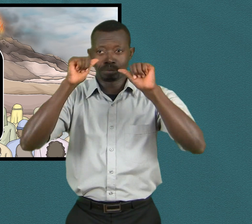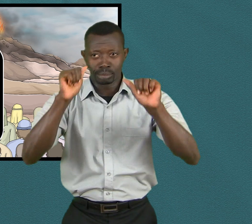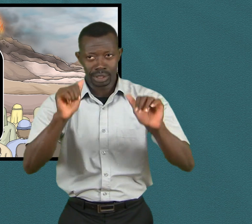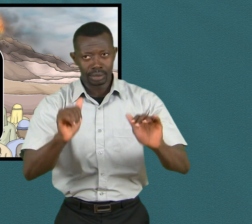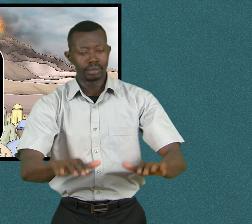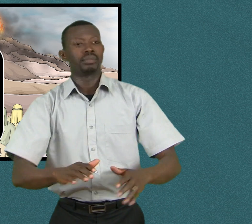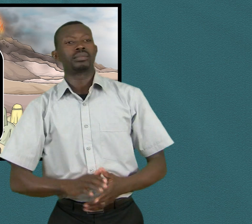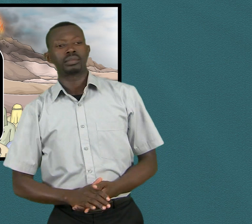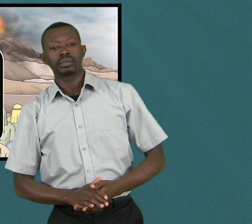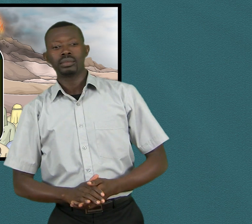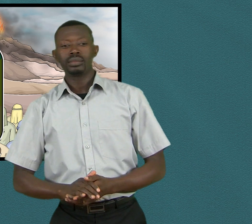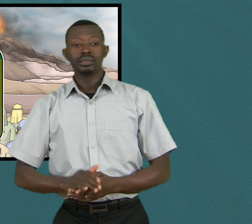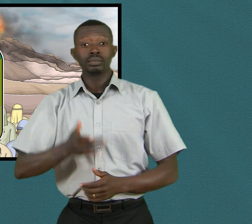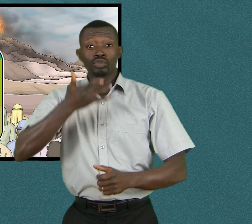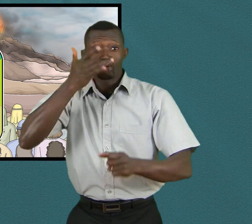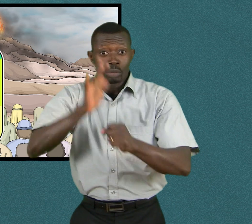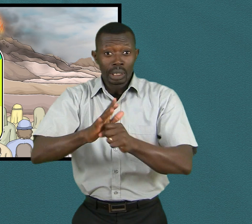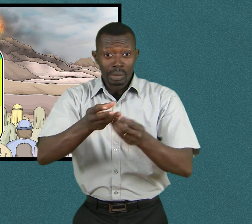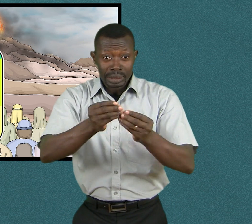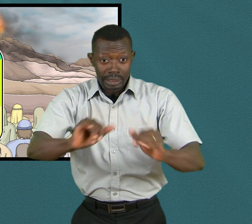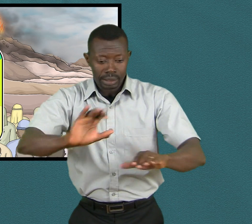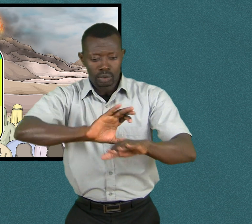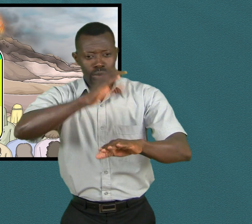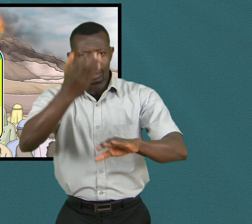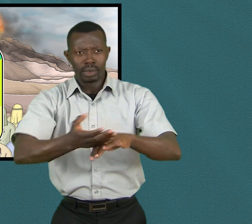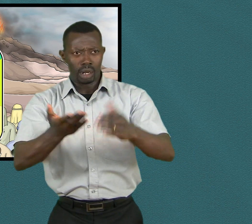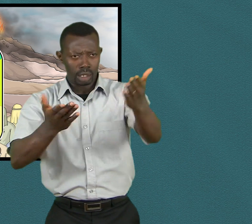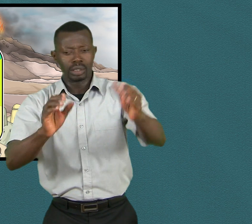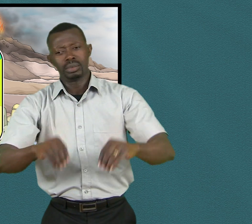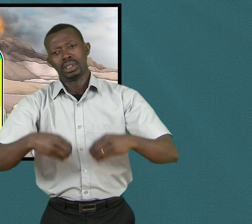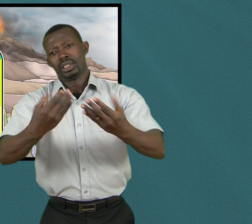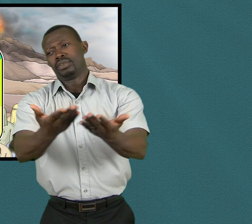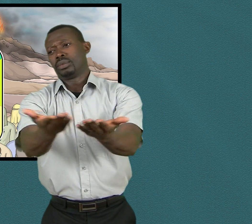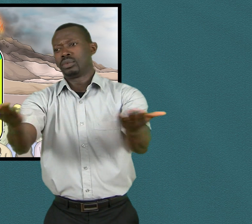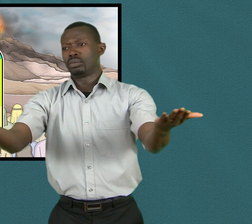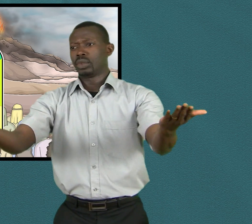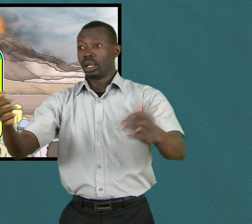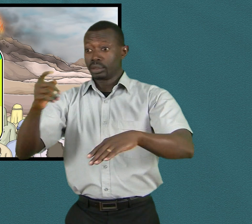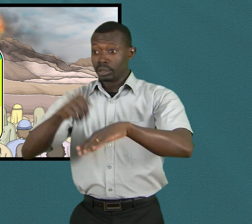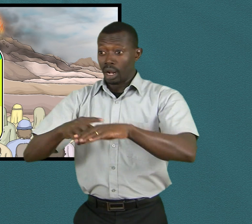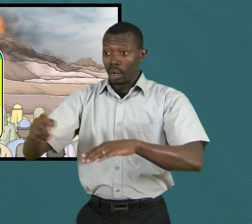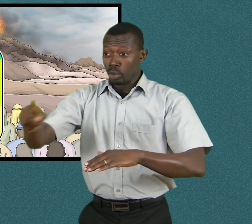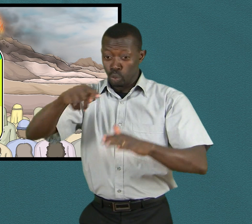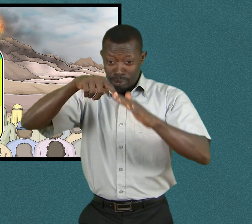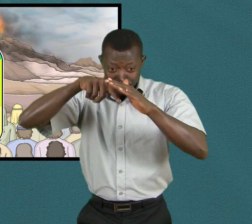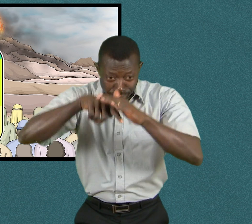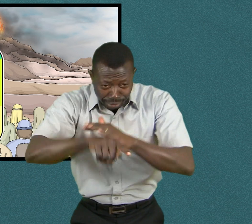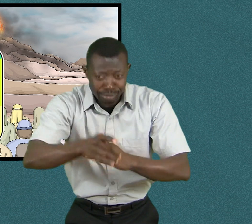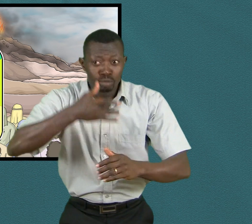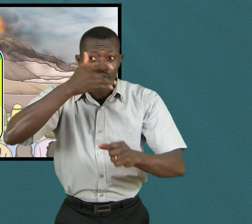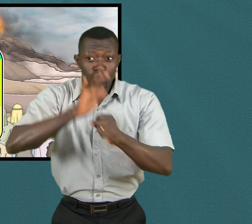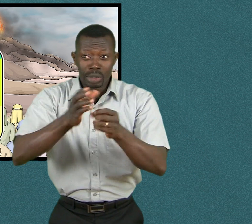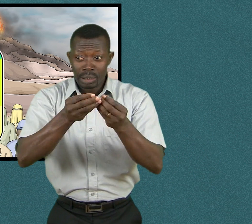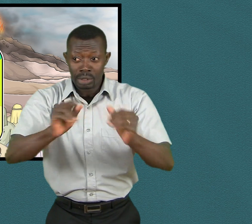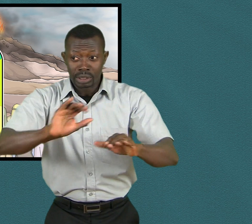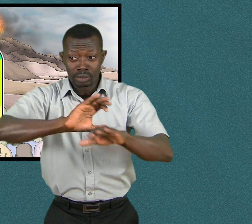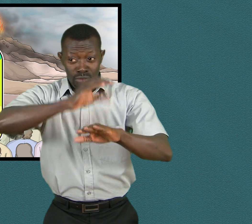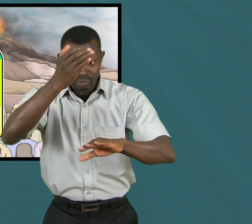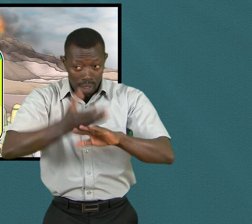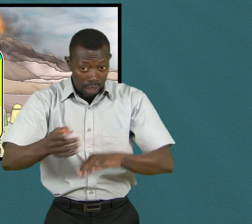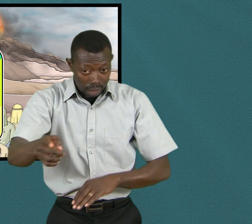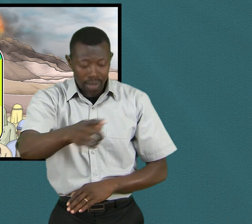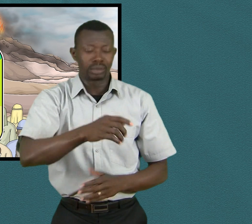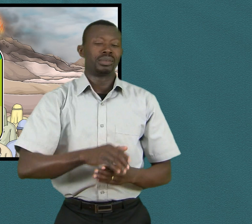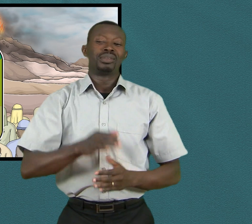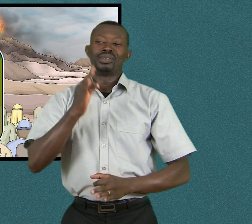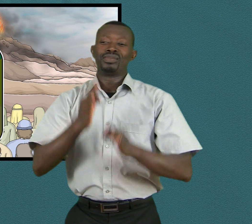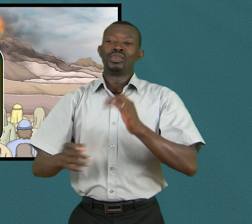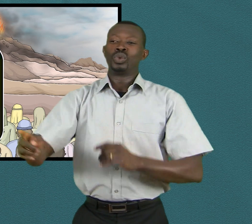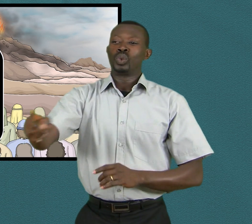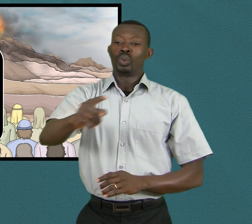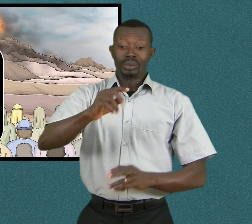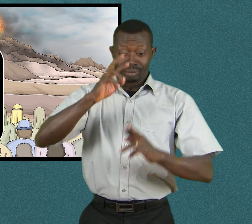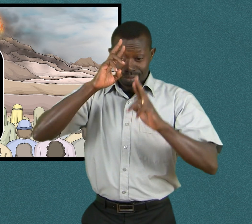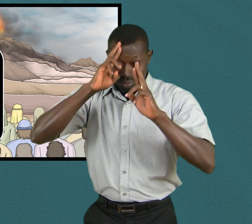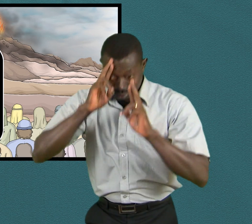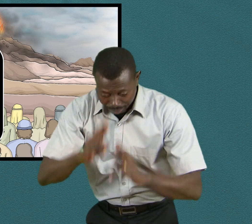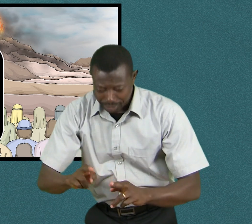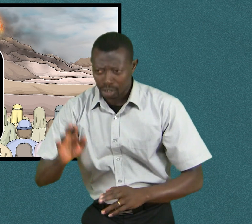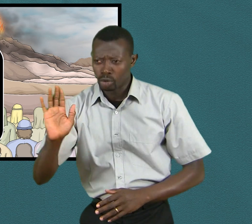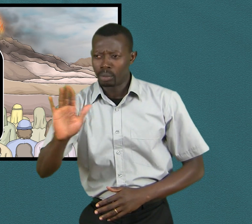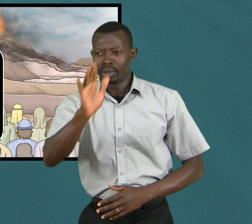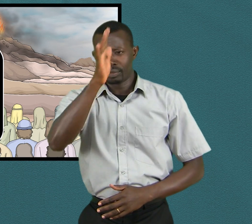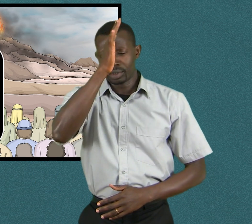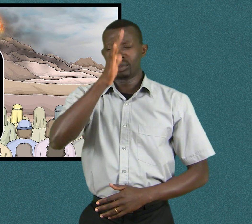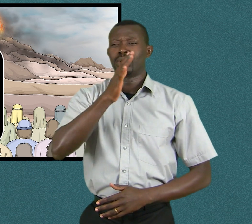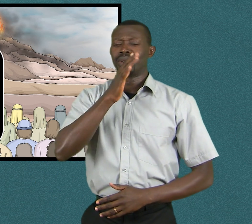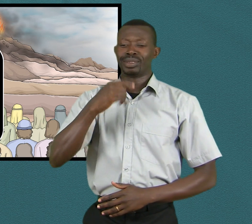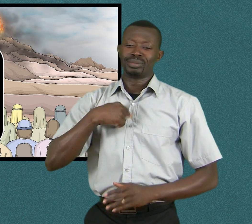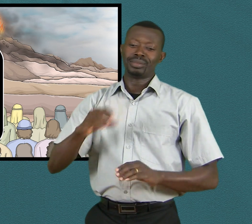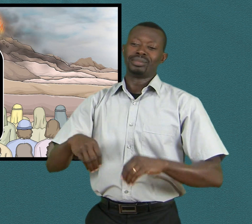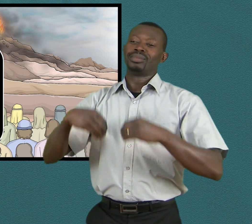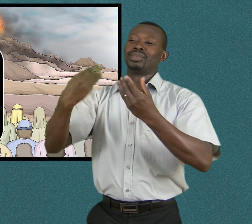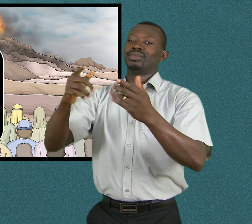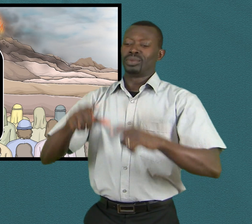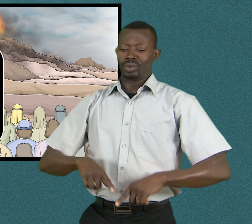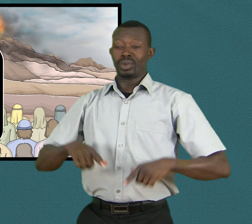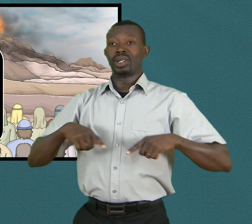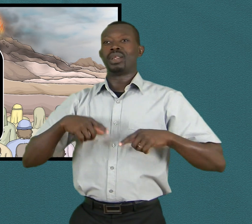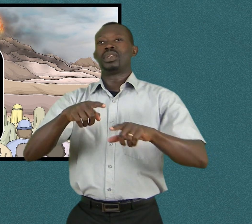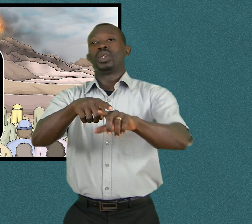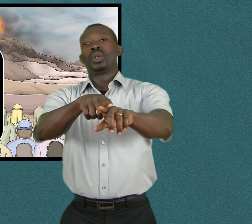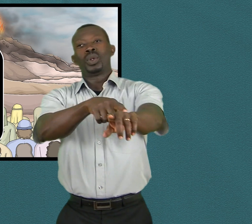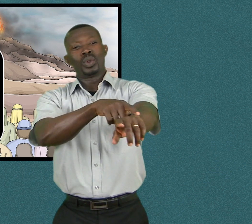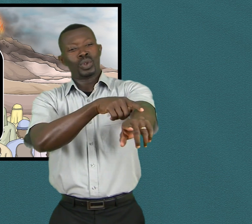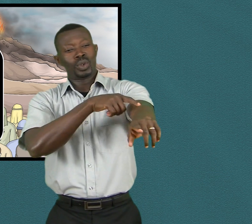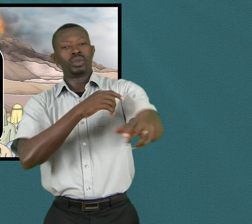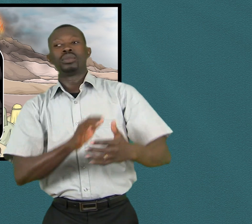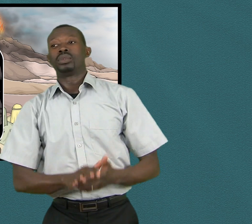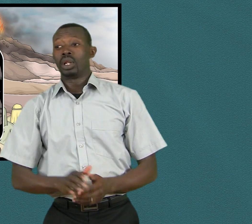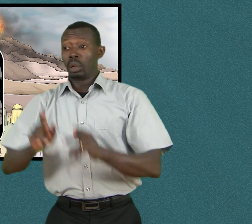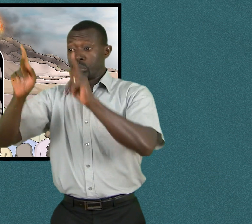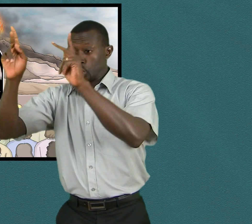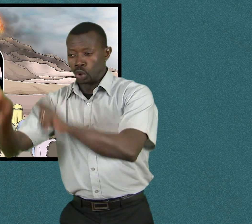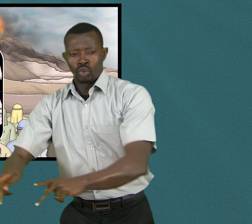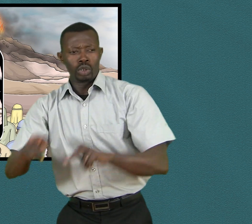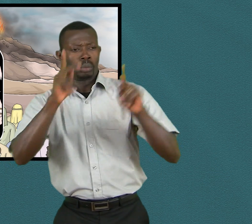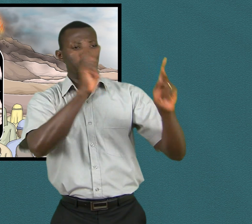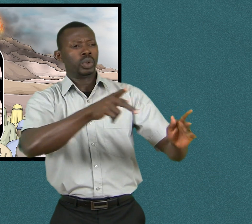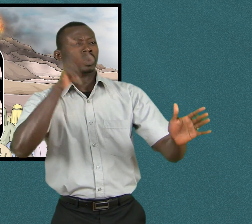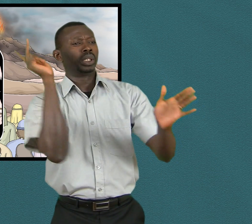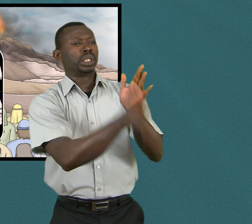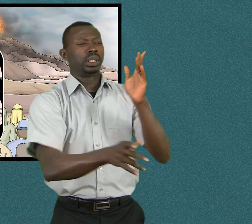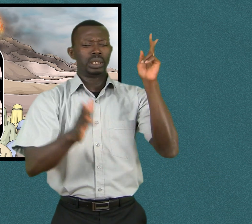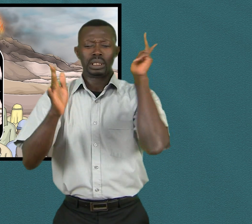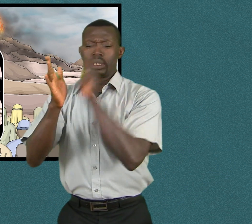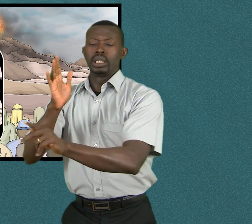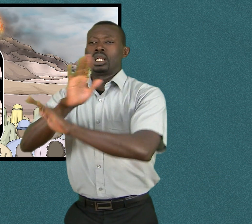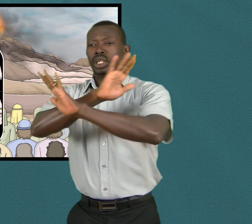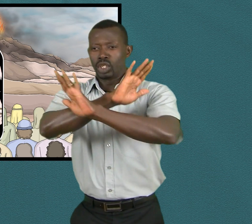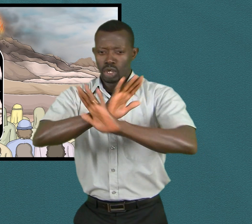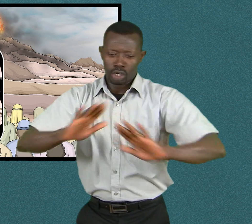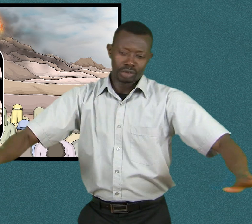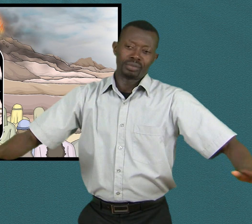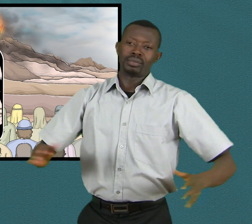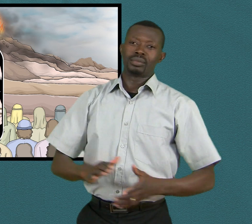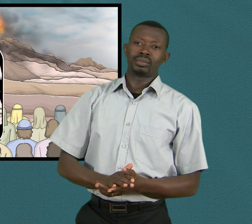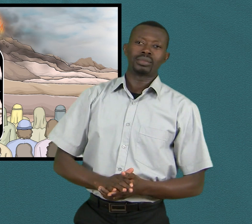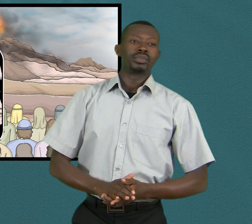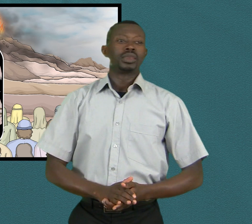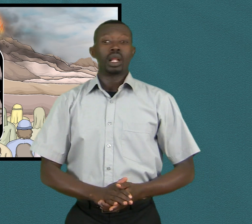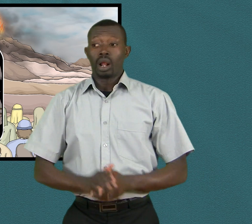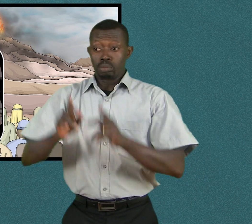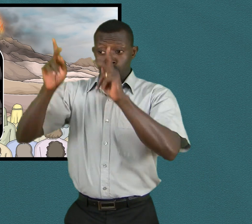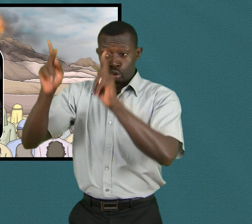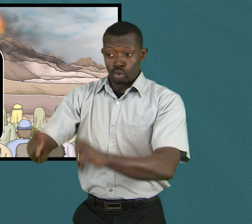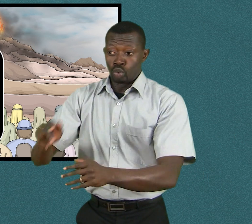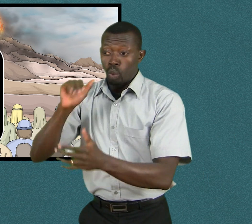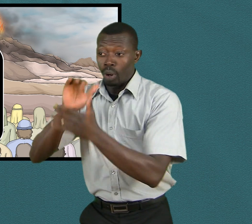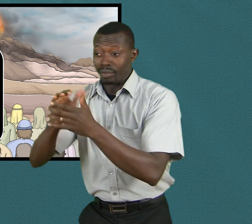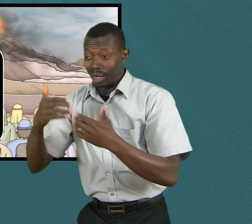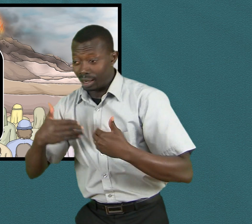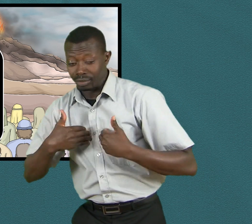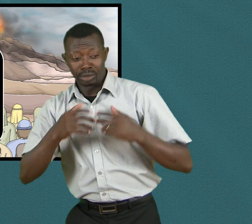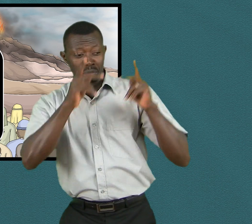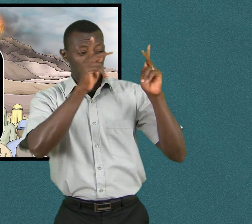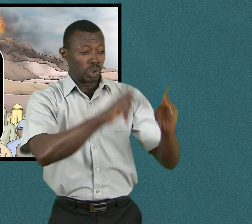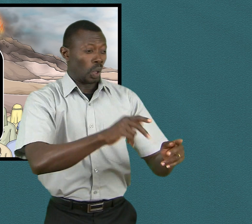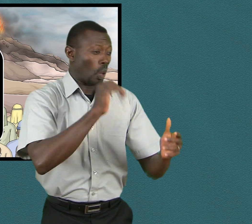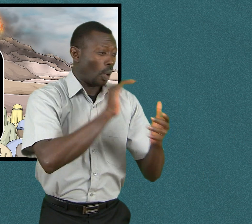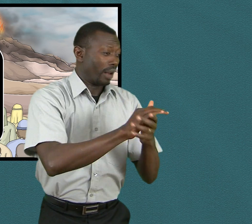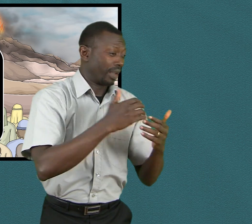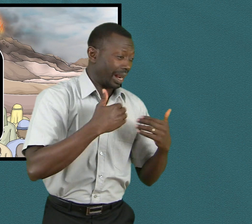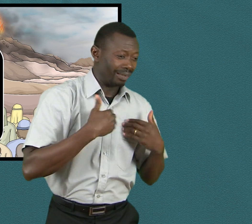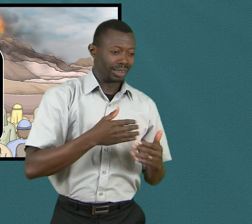Honor your father and mother, so that your days may be long in the land that the LORD your God is giving you. You shall not murder.